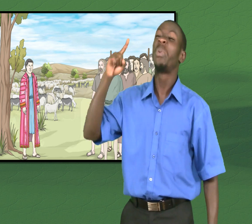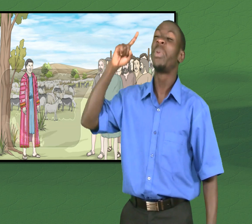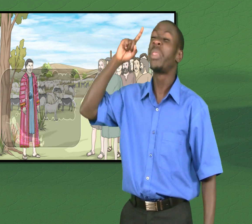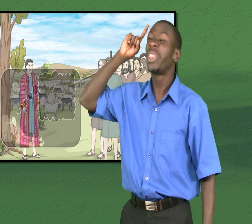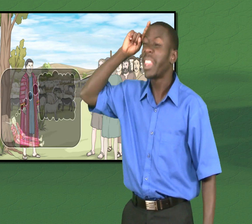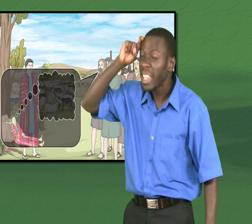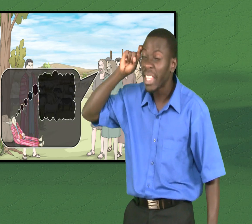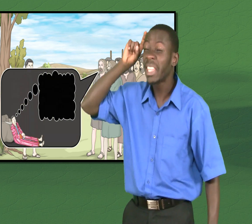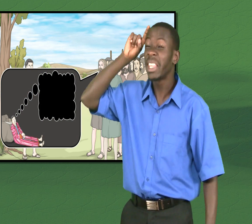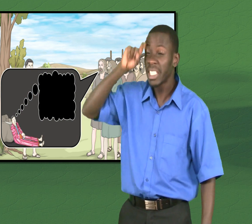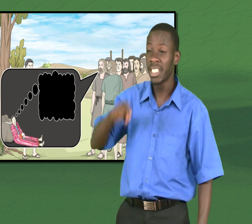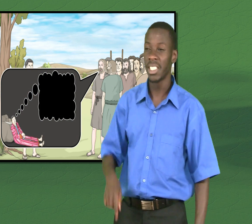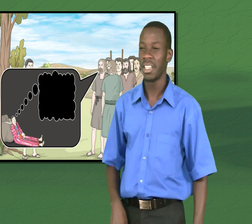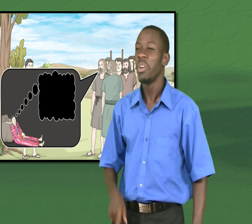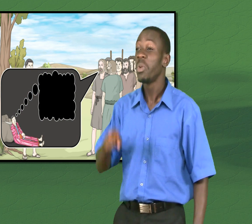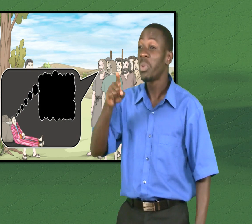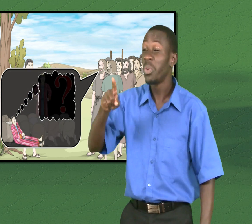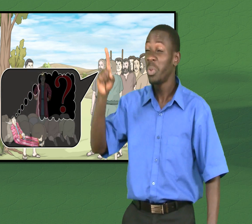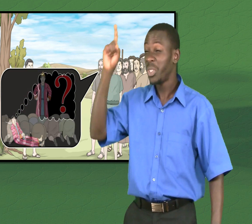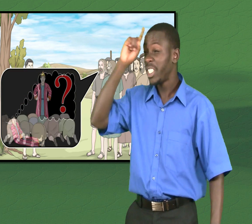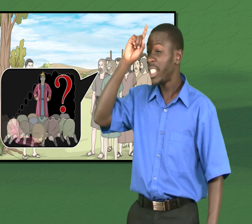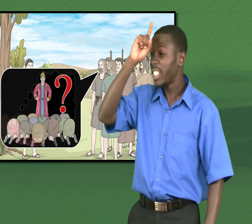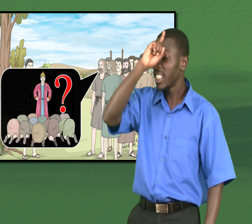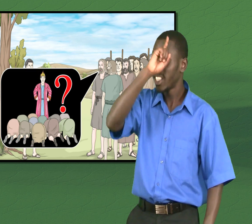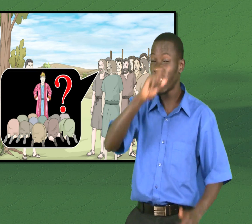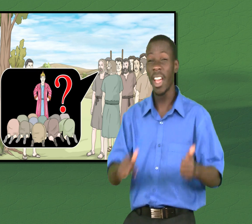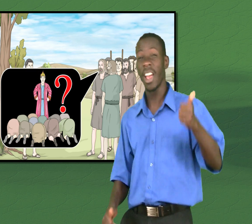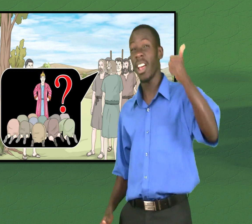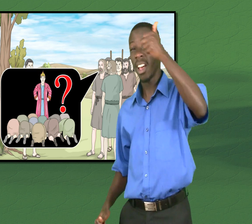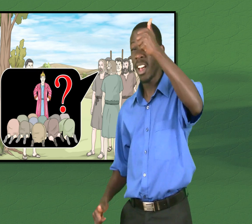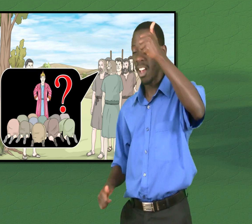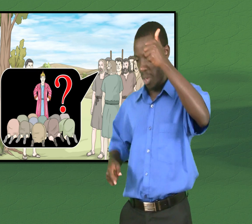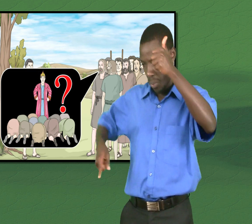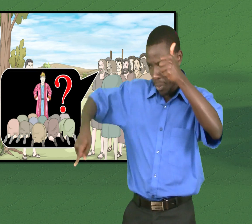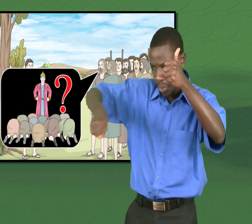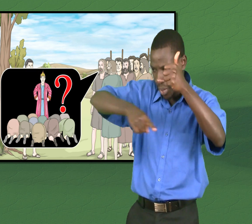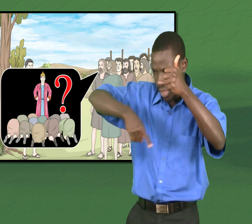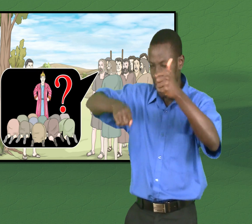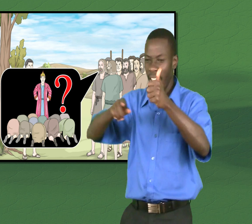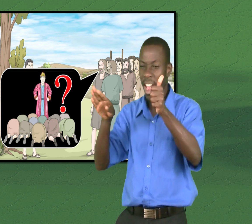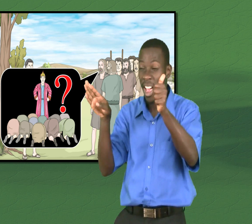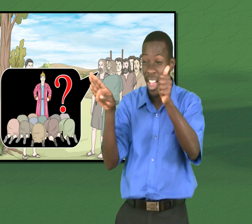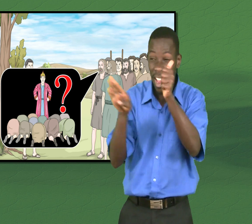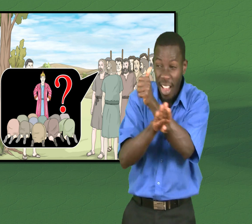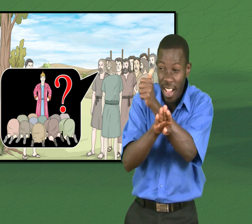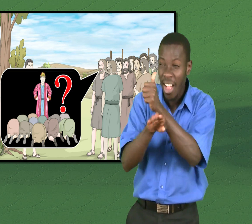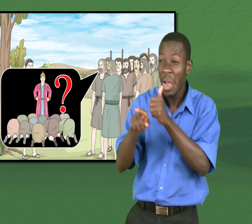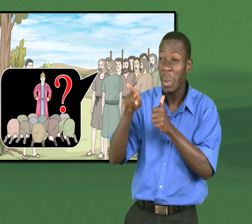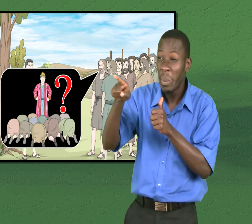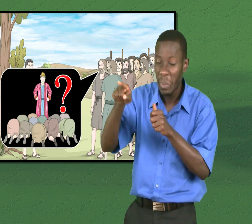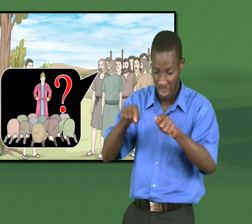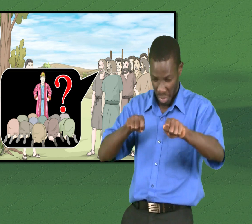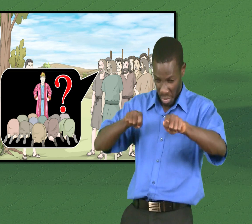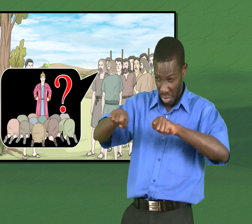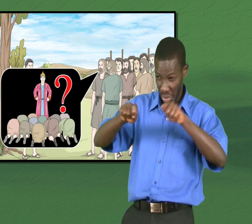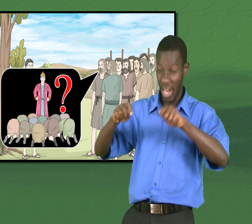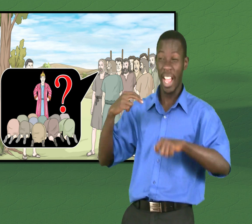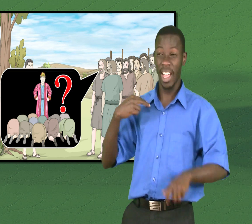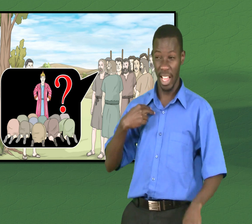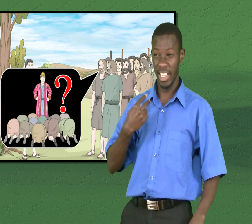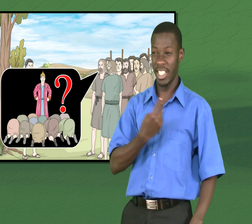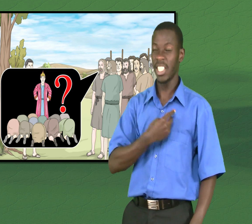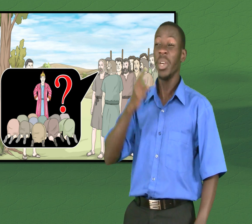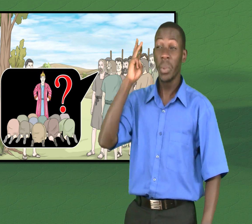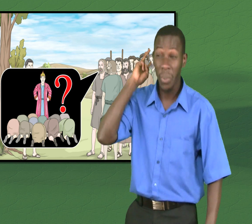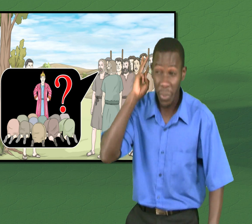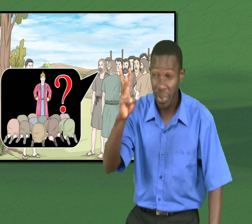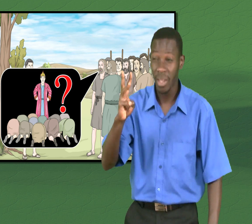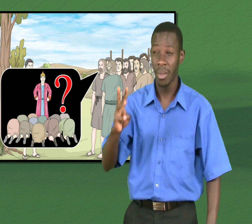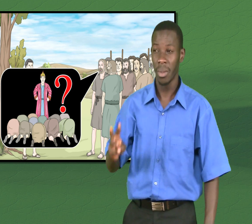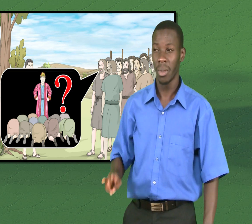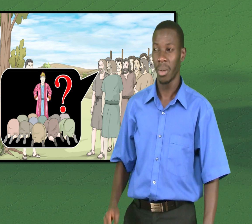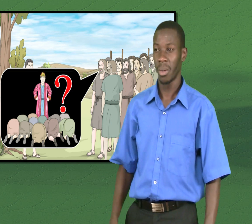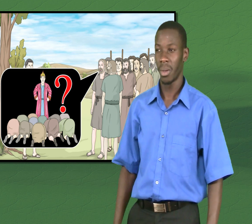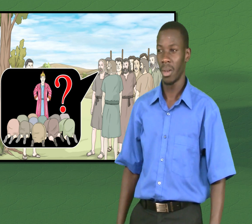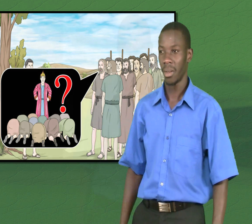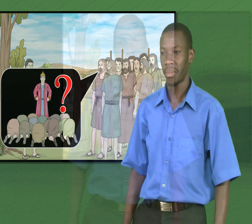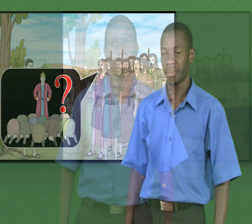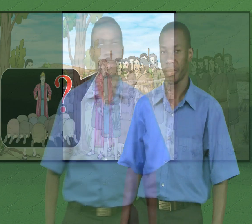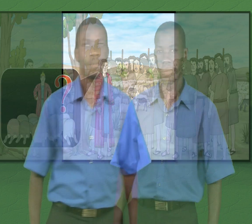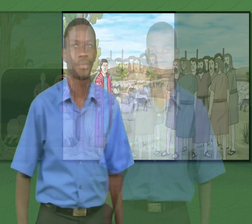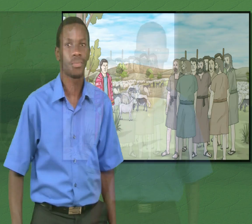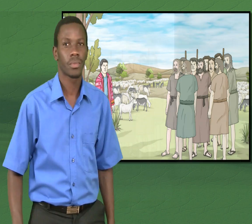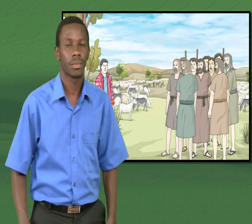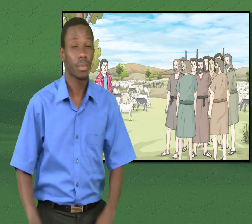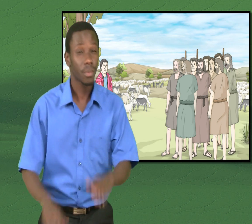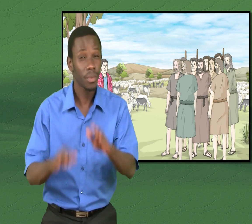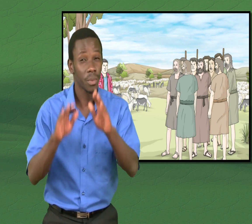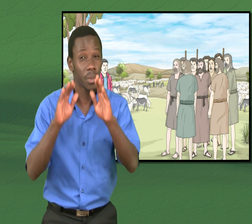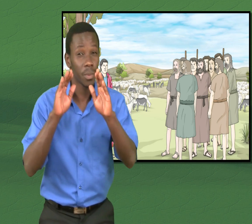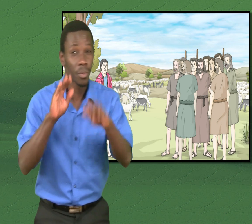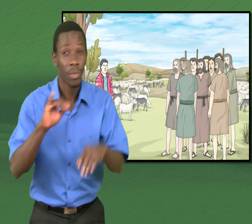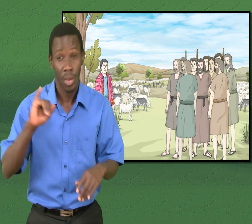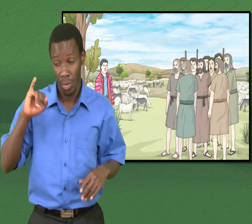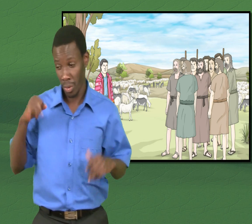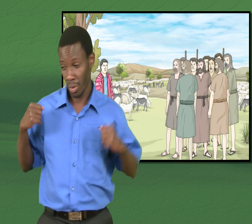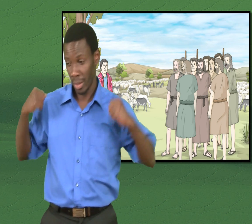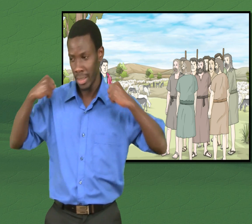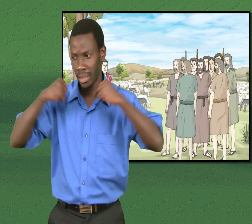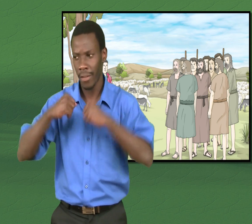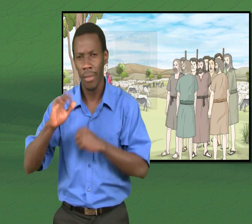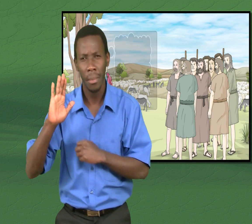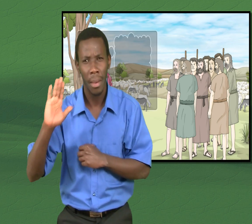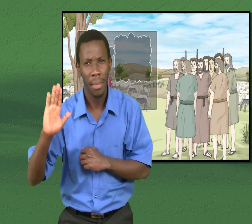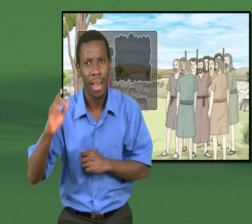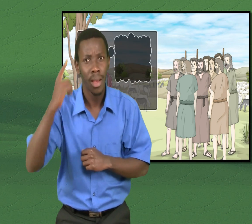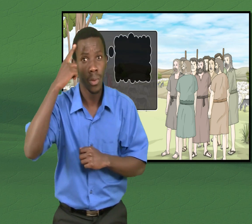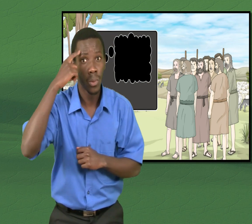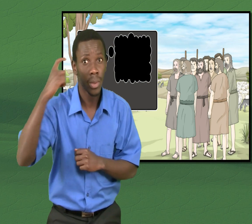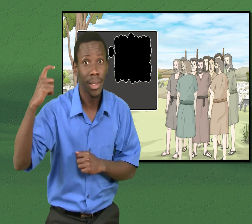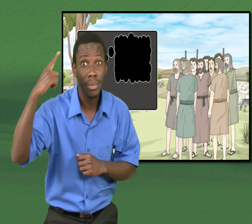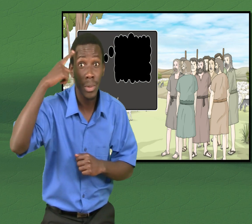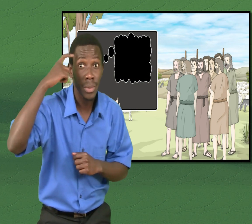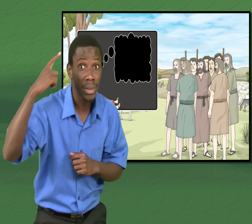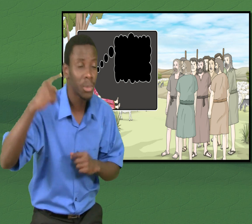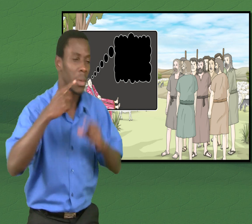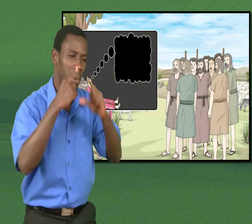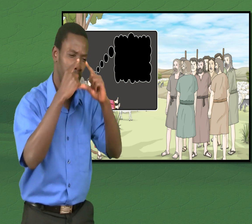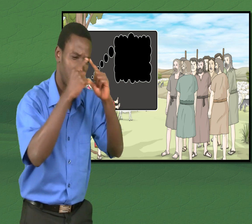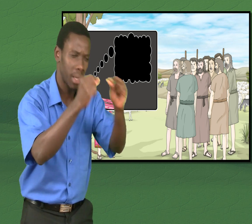“Do you intend to reign over us?” his brothers asked. “Will you actually rule us?”